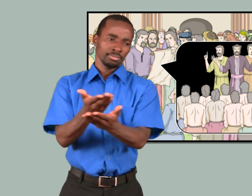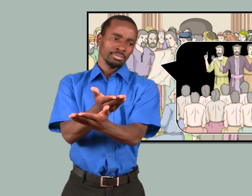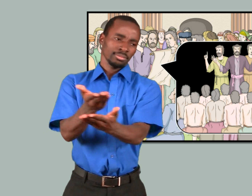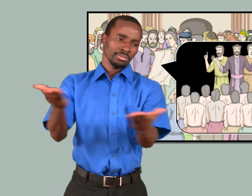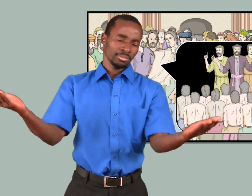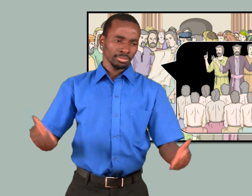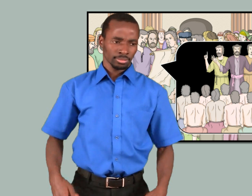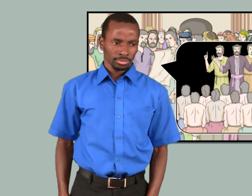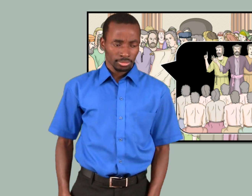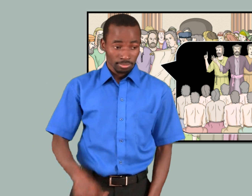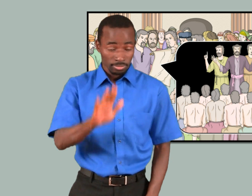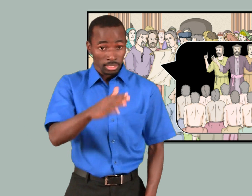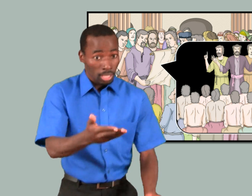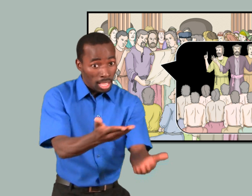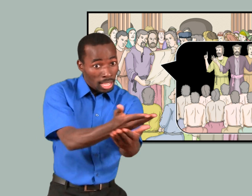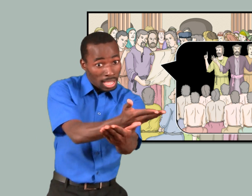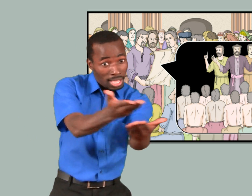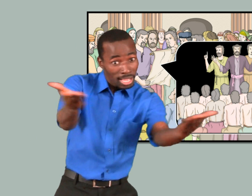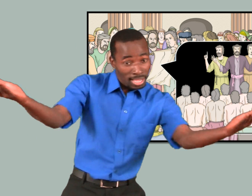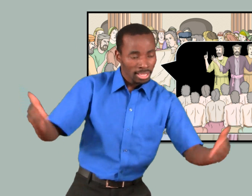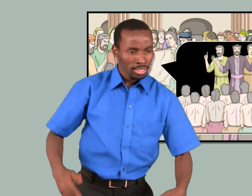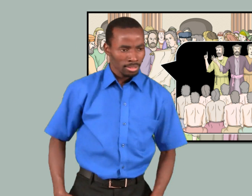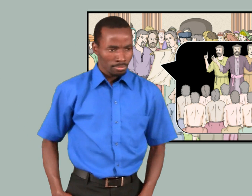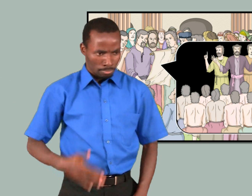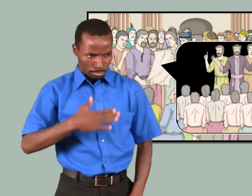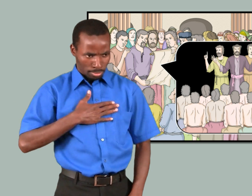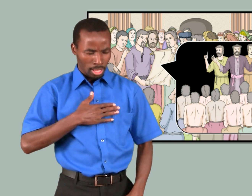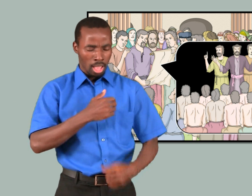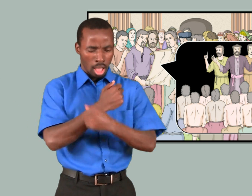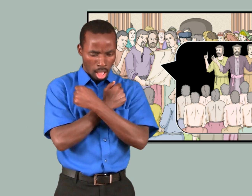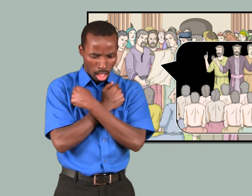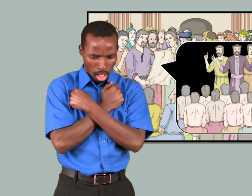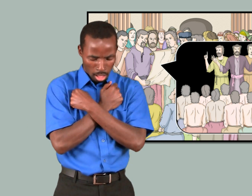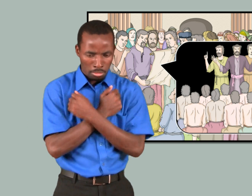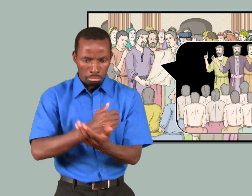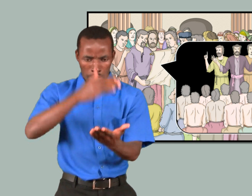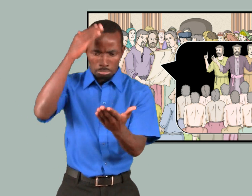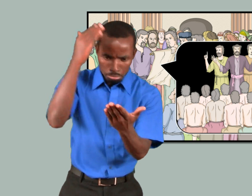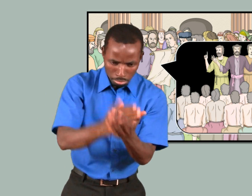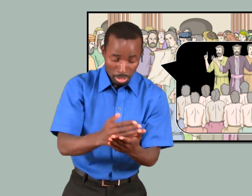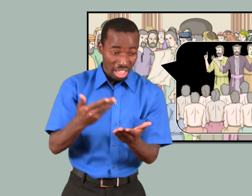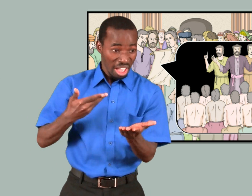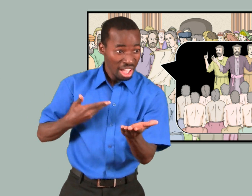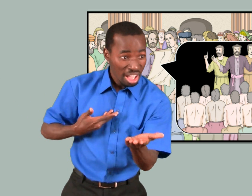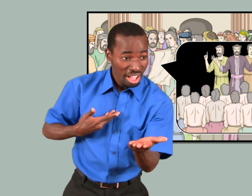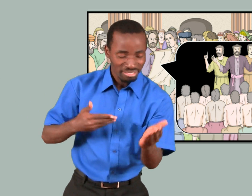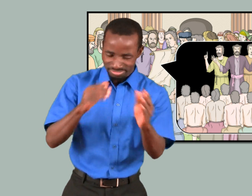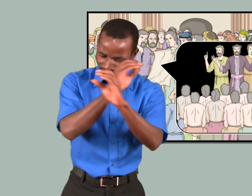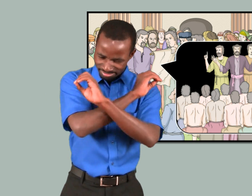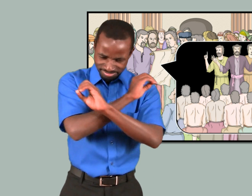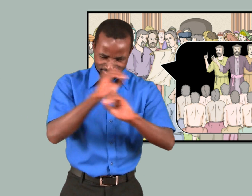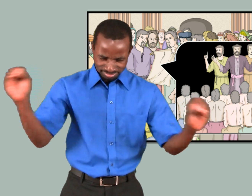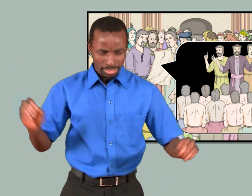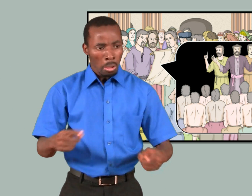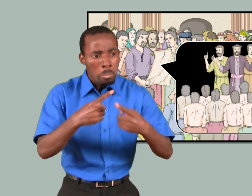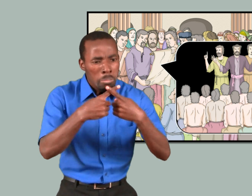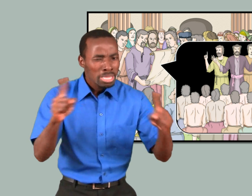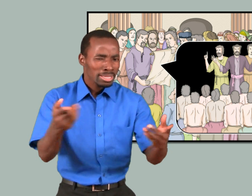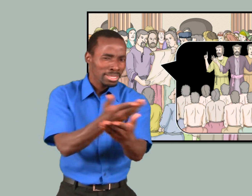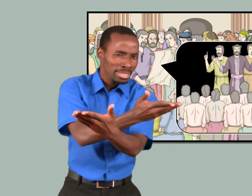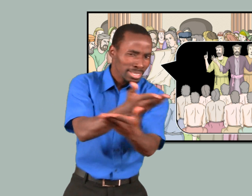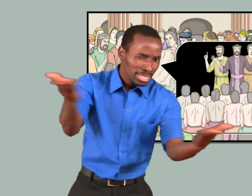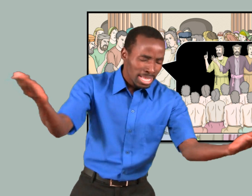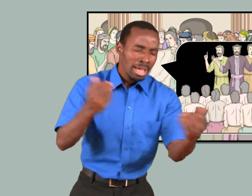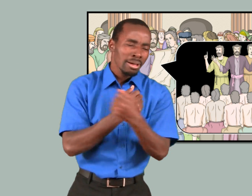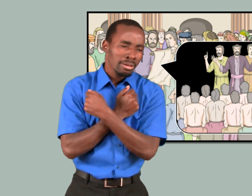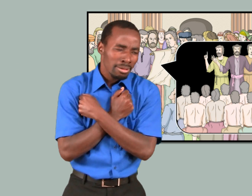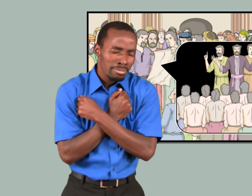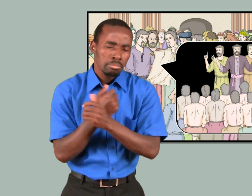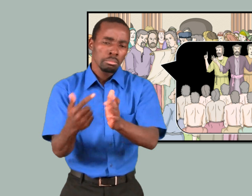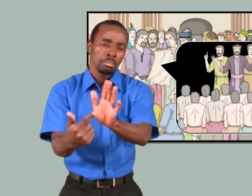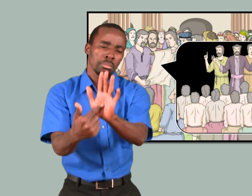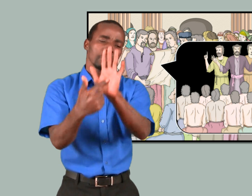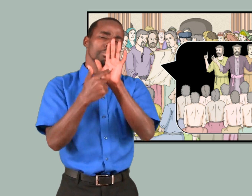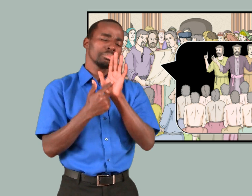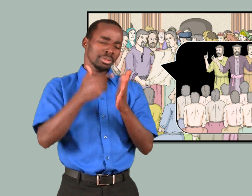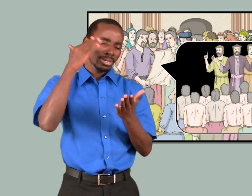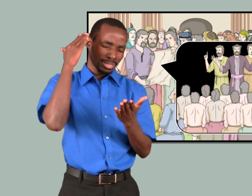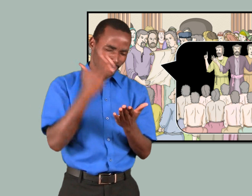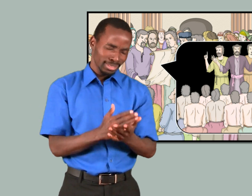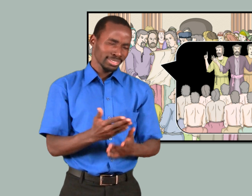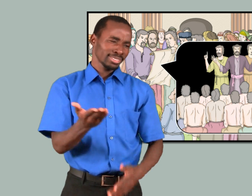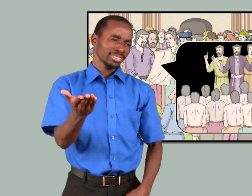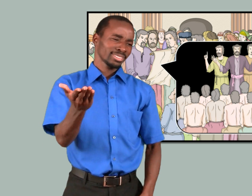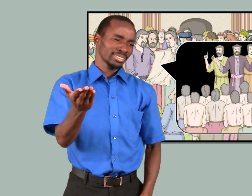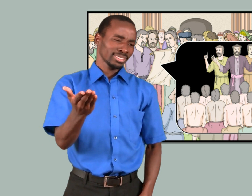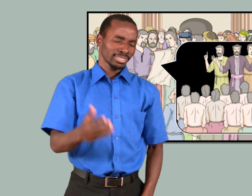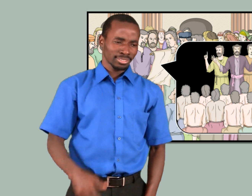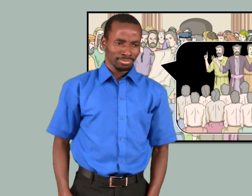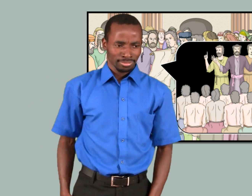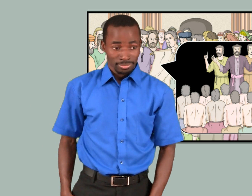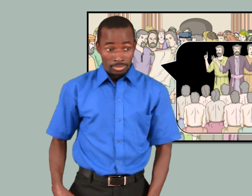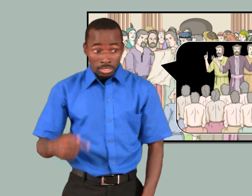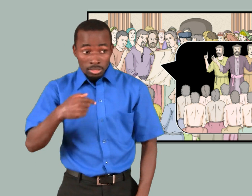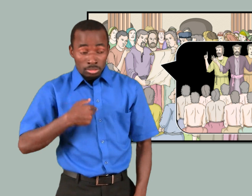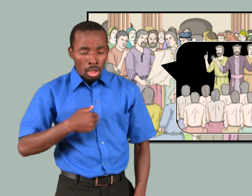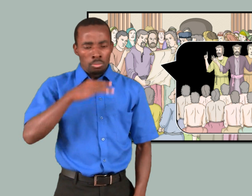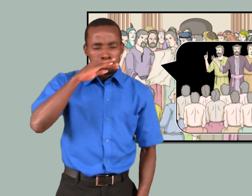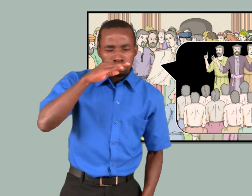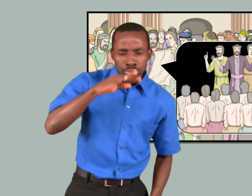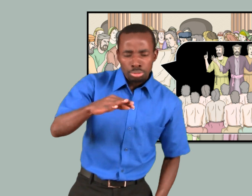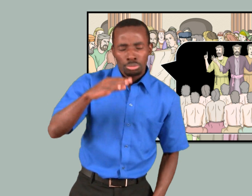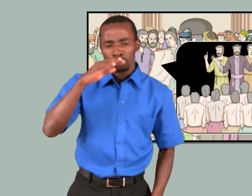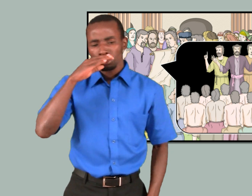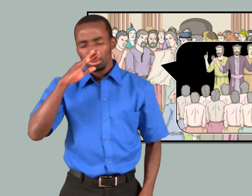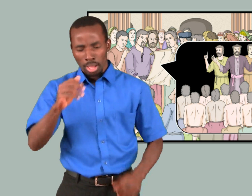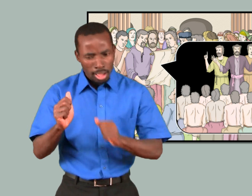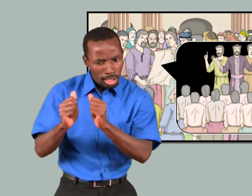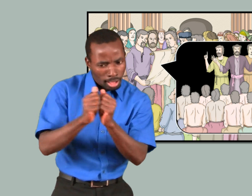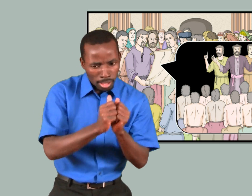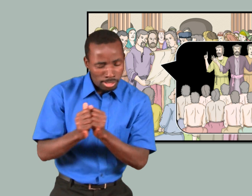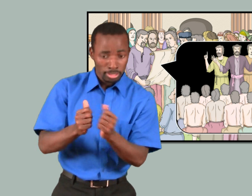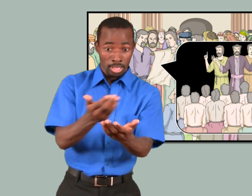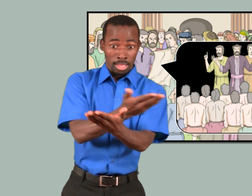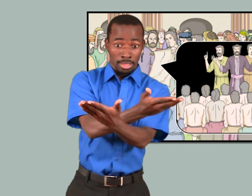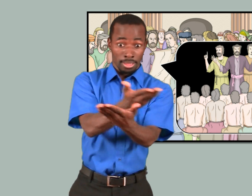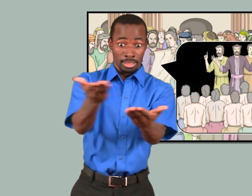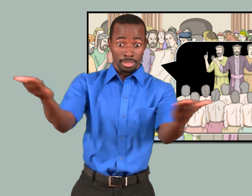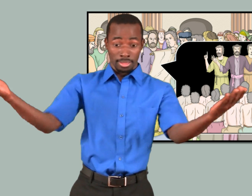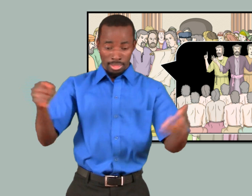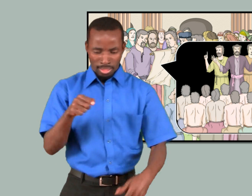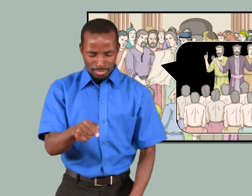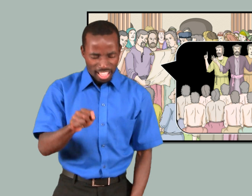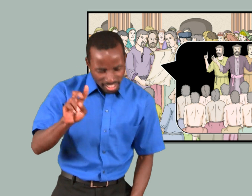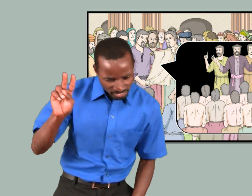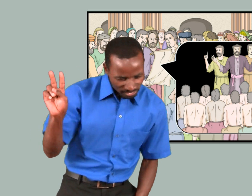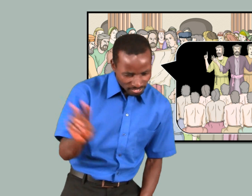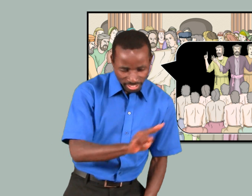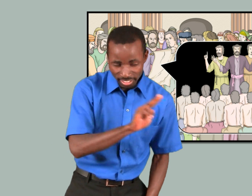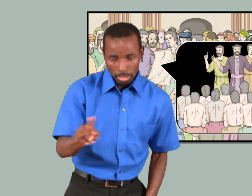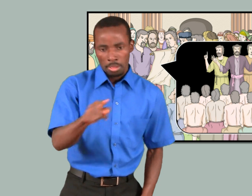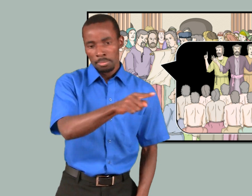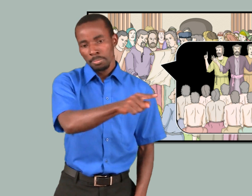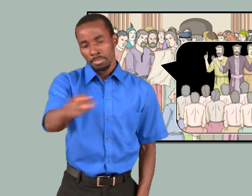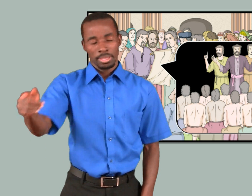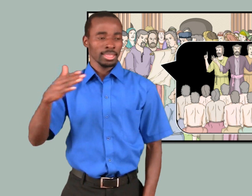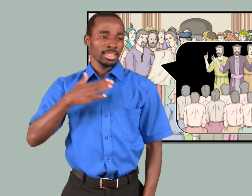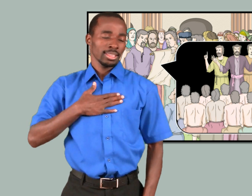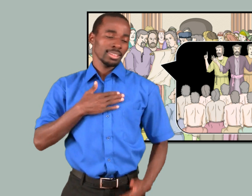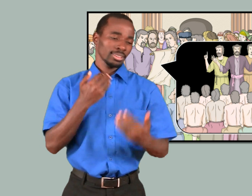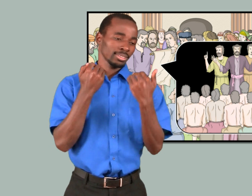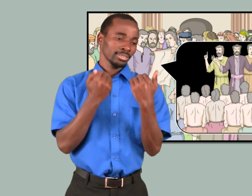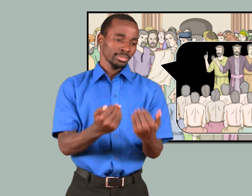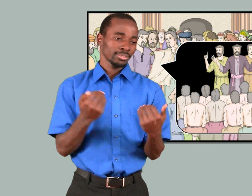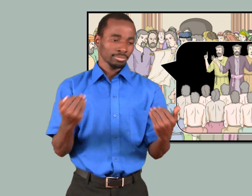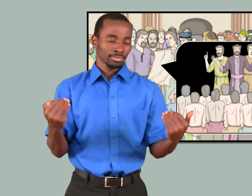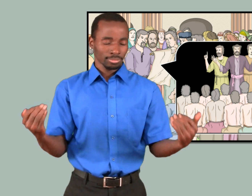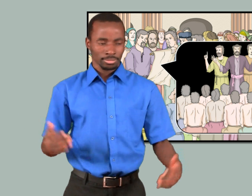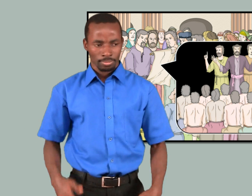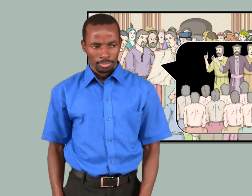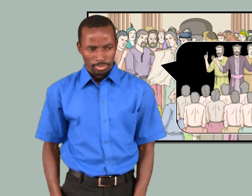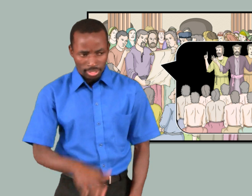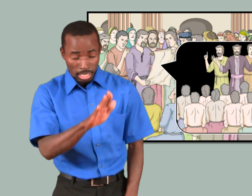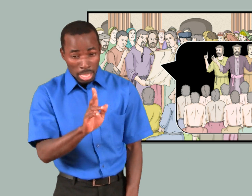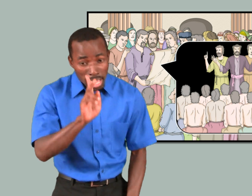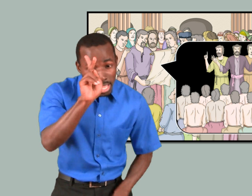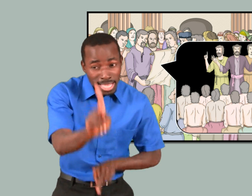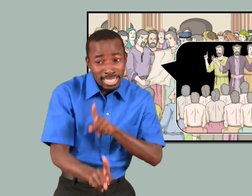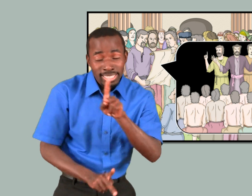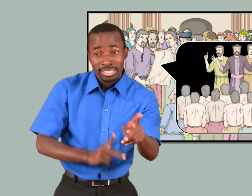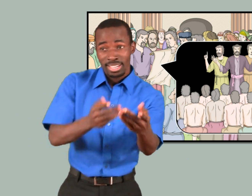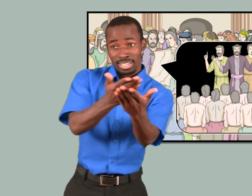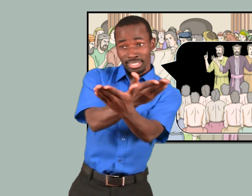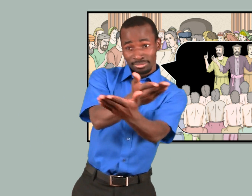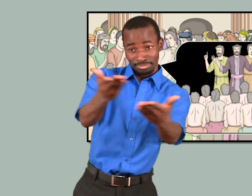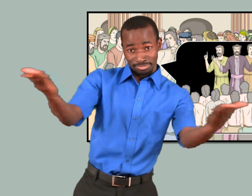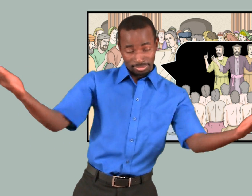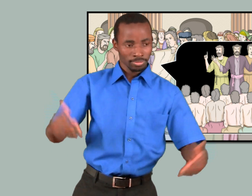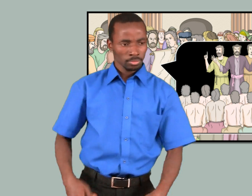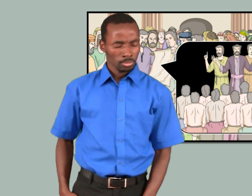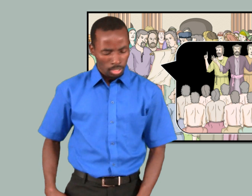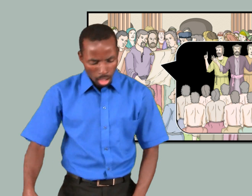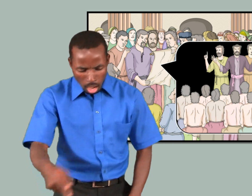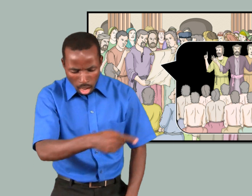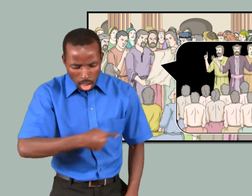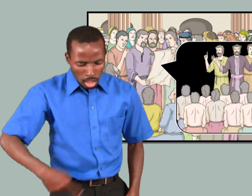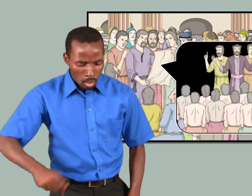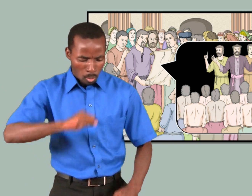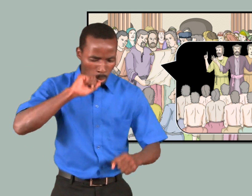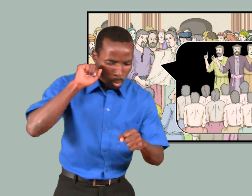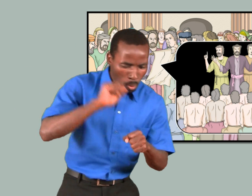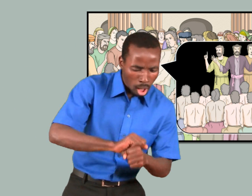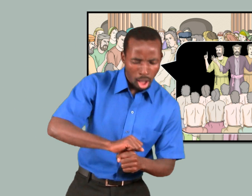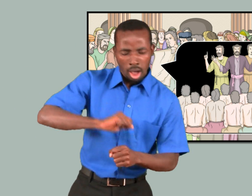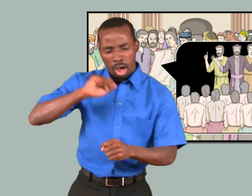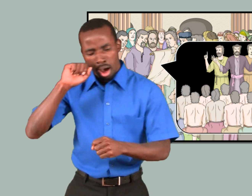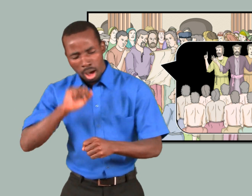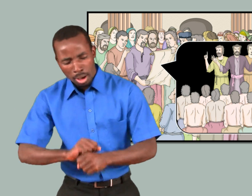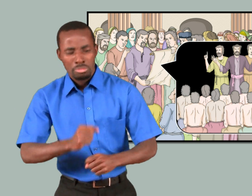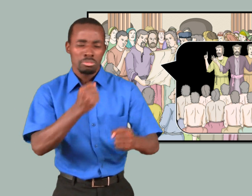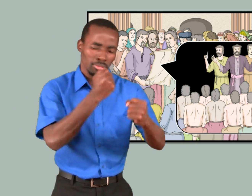It is not our affection, but yours, that is restrained.